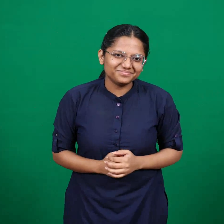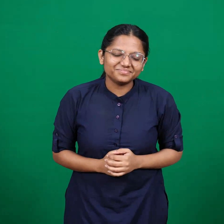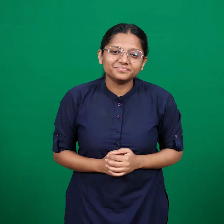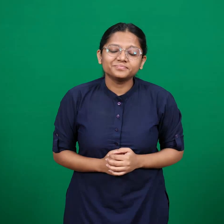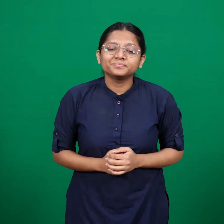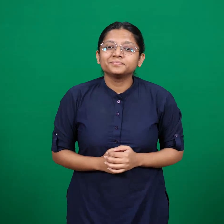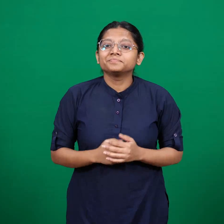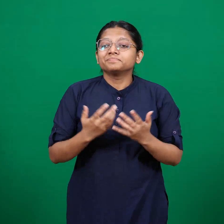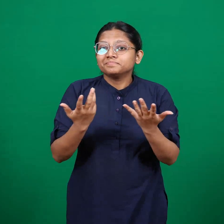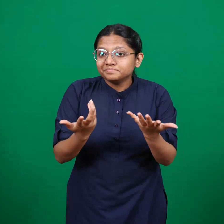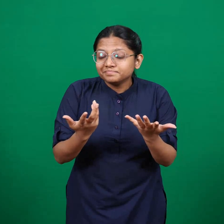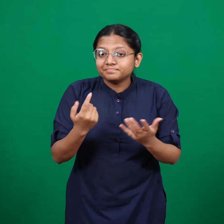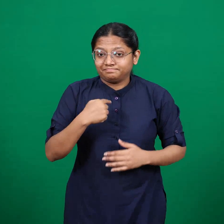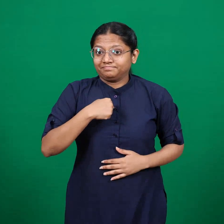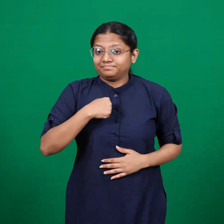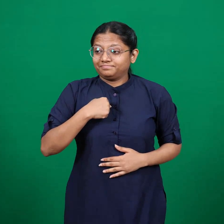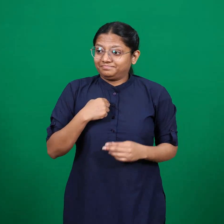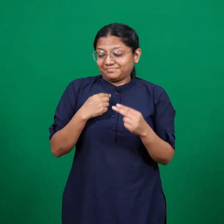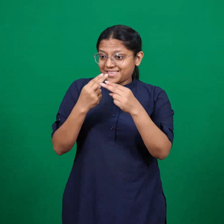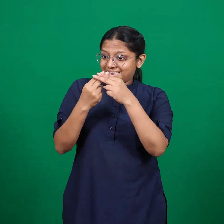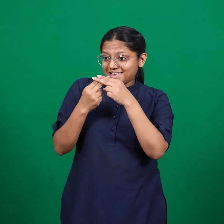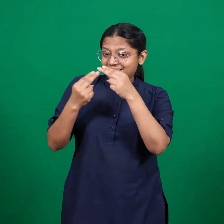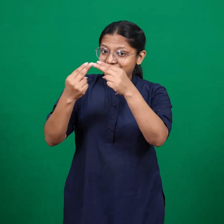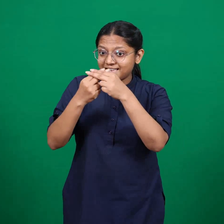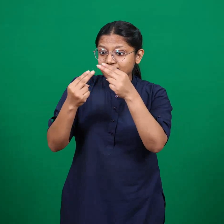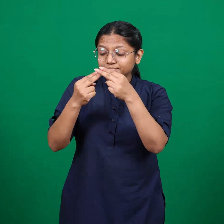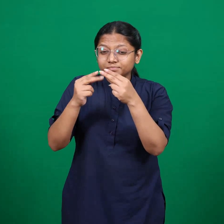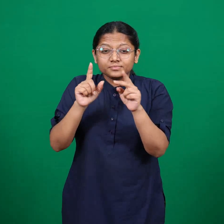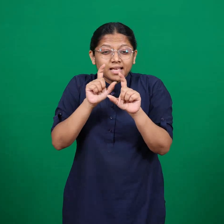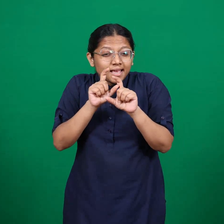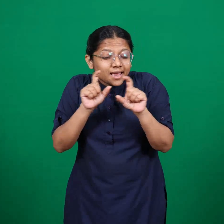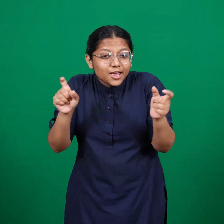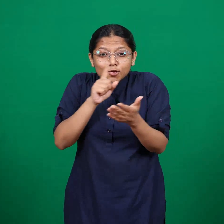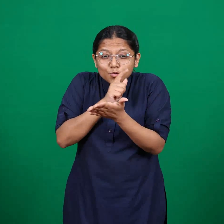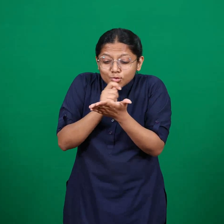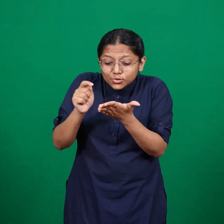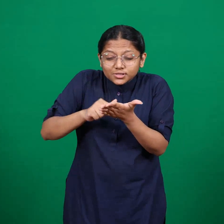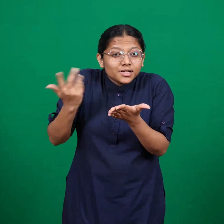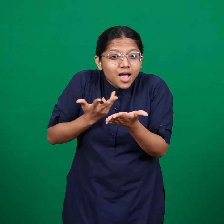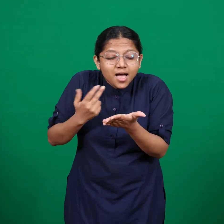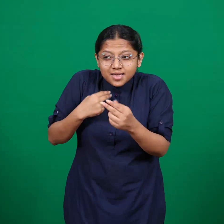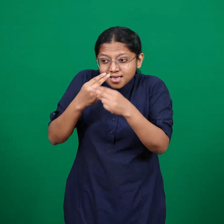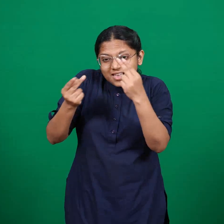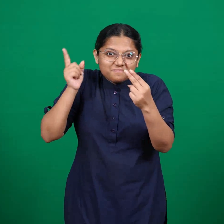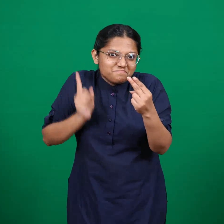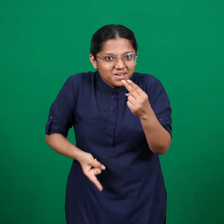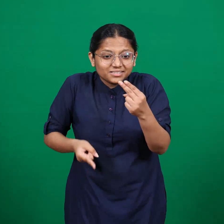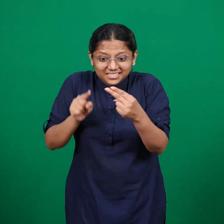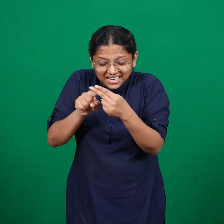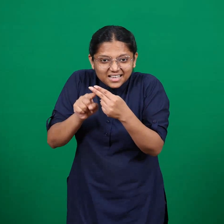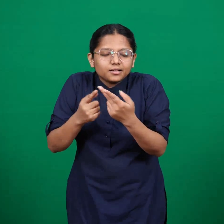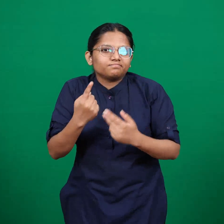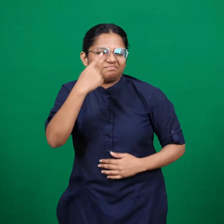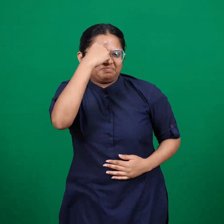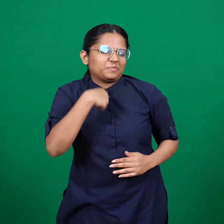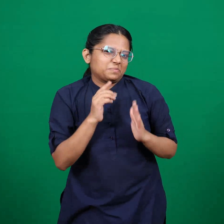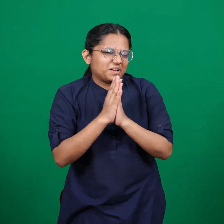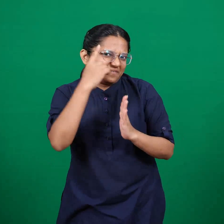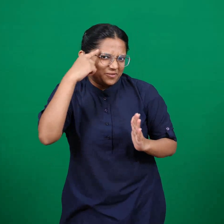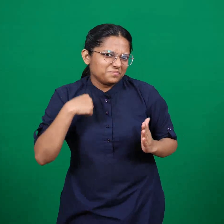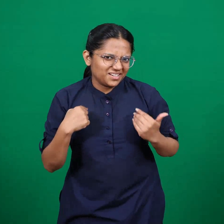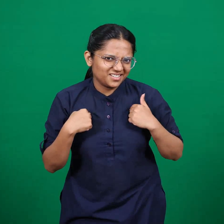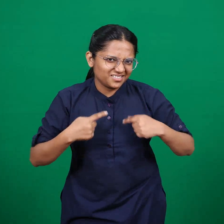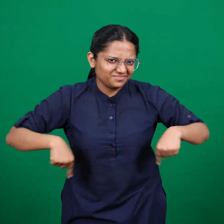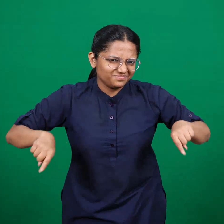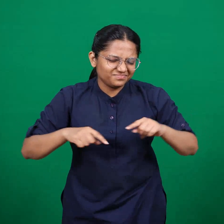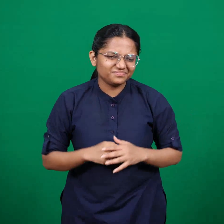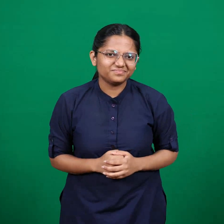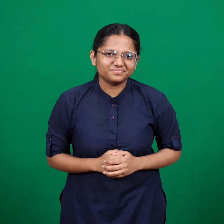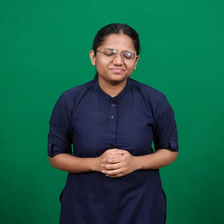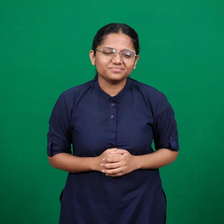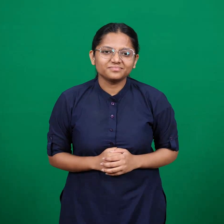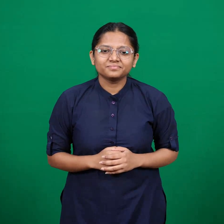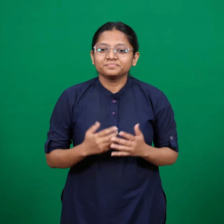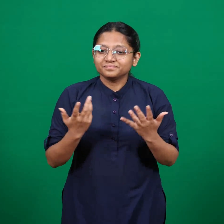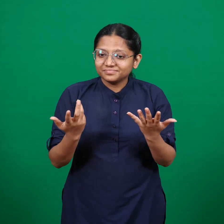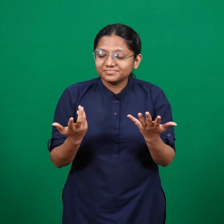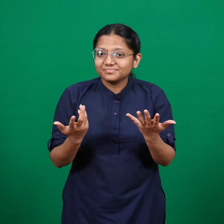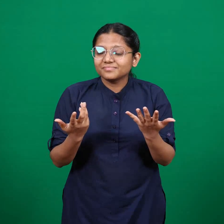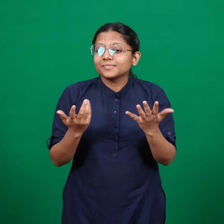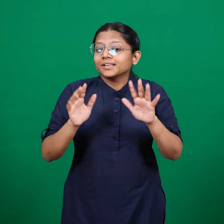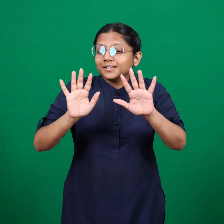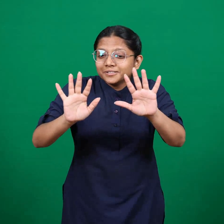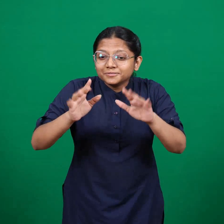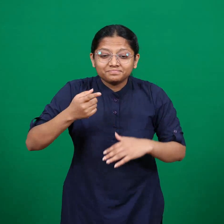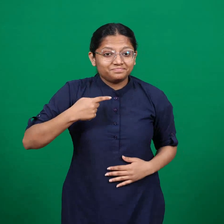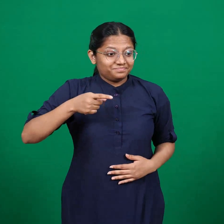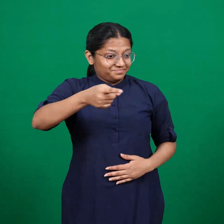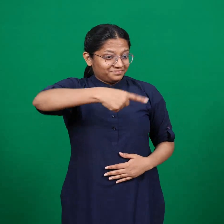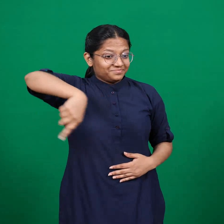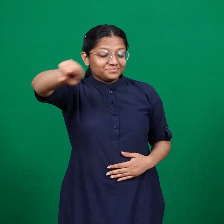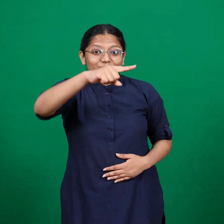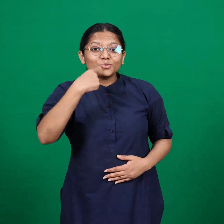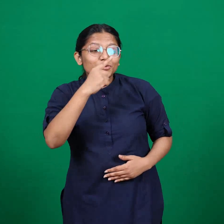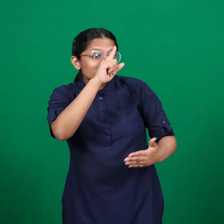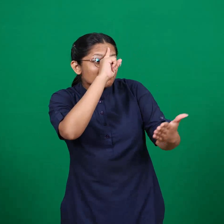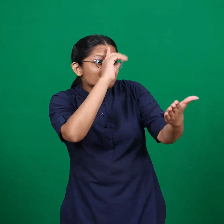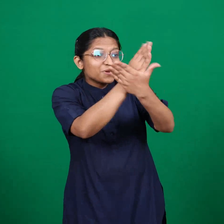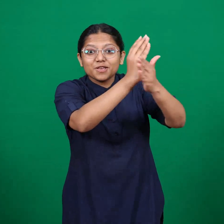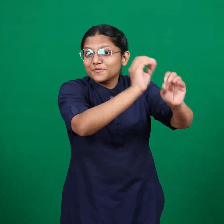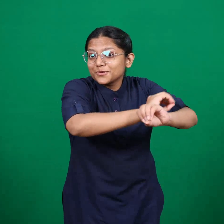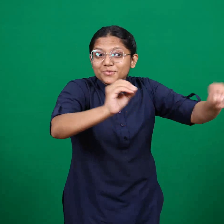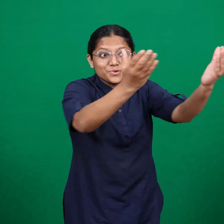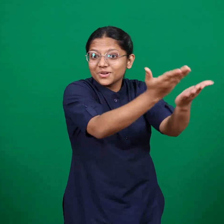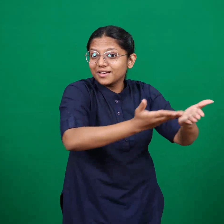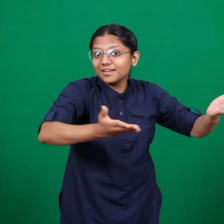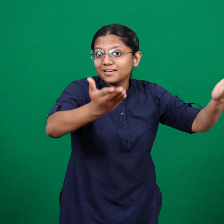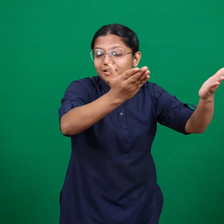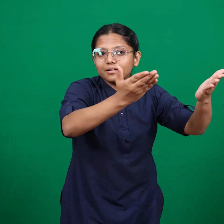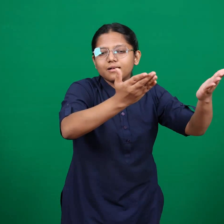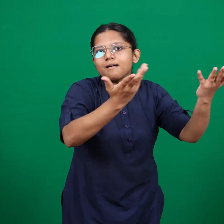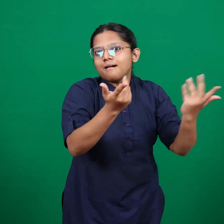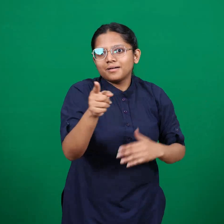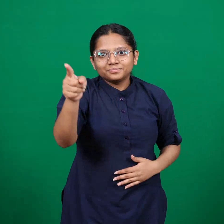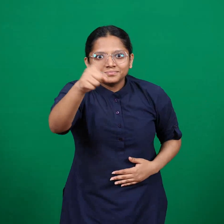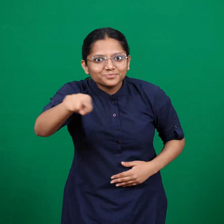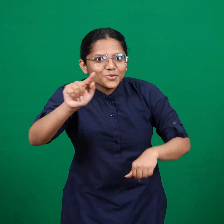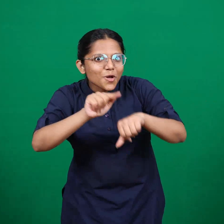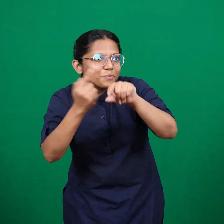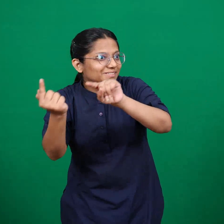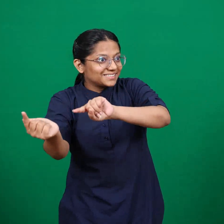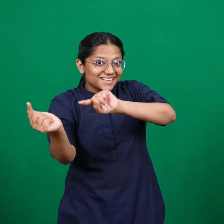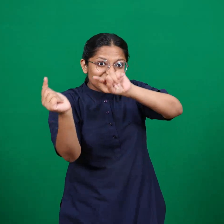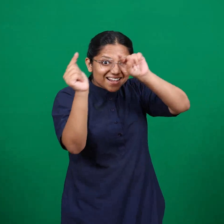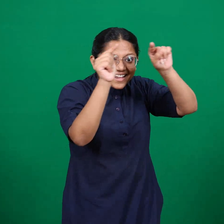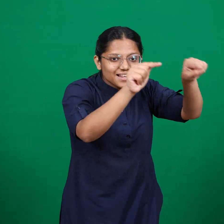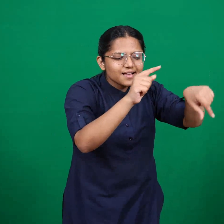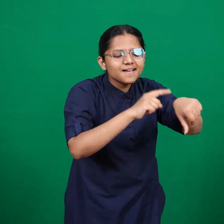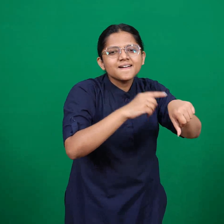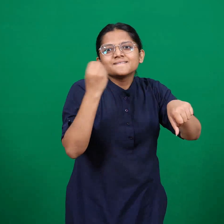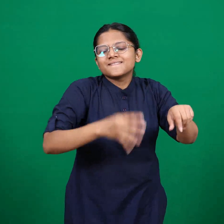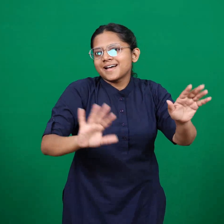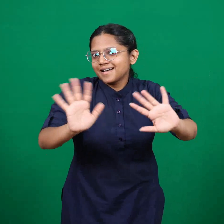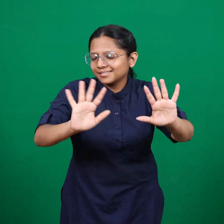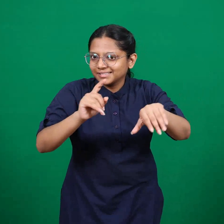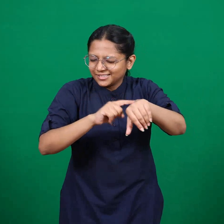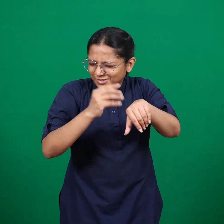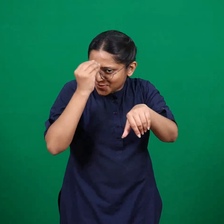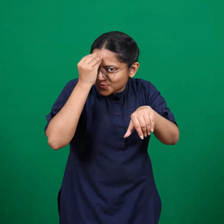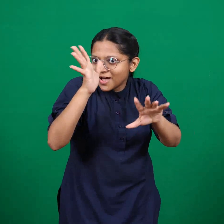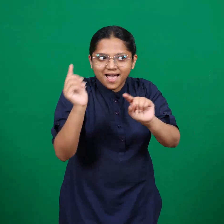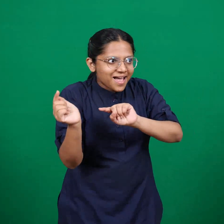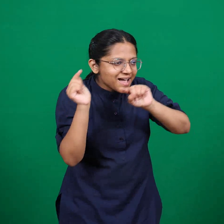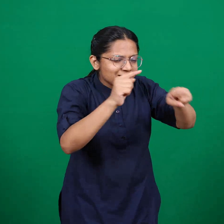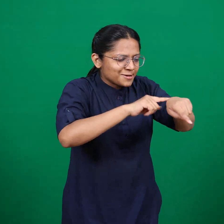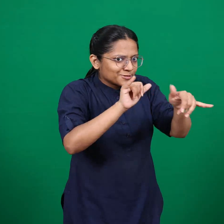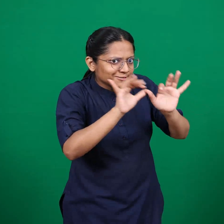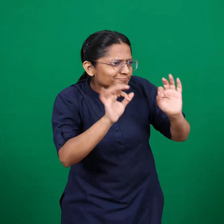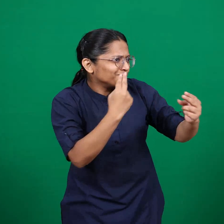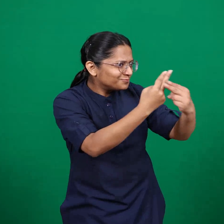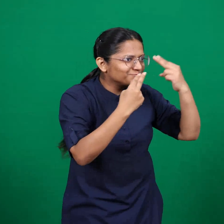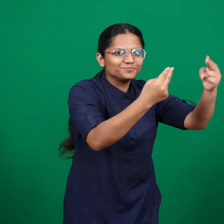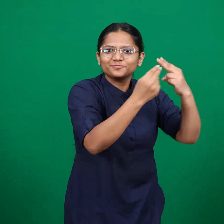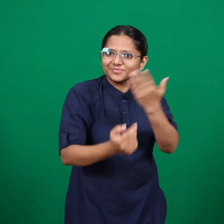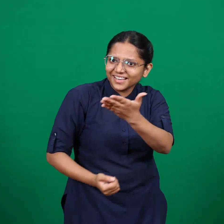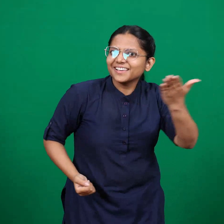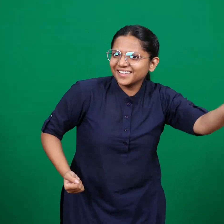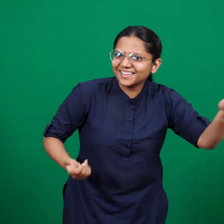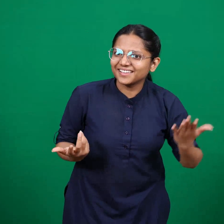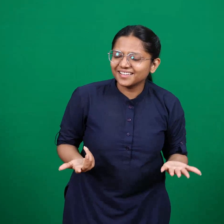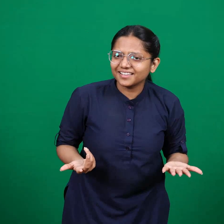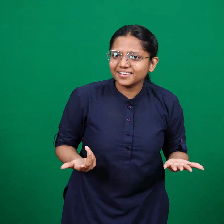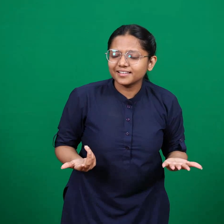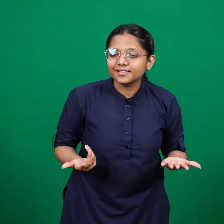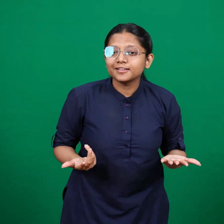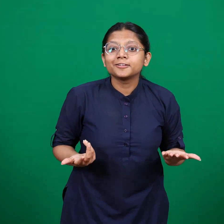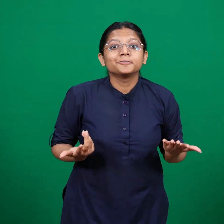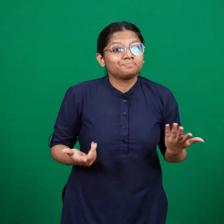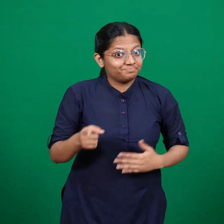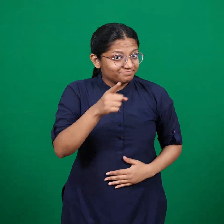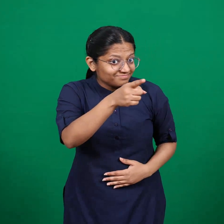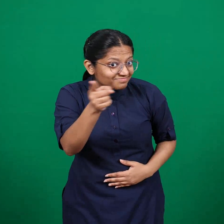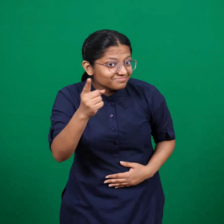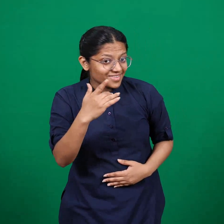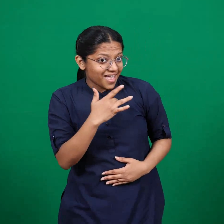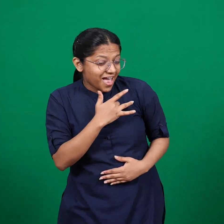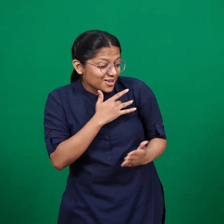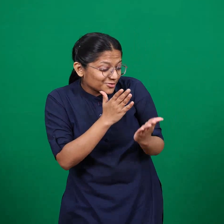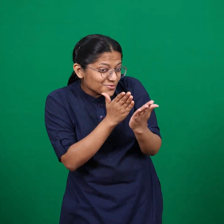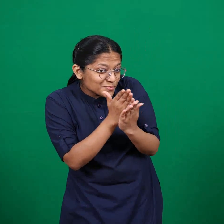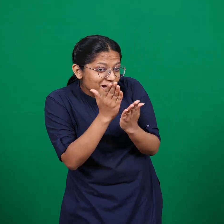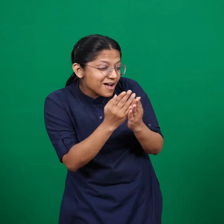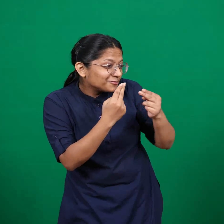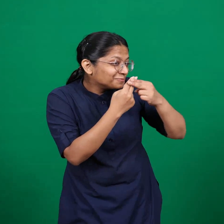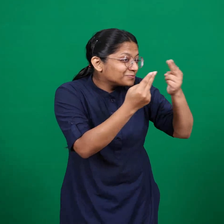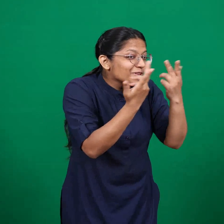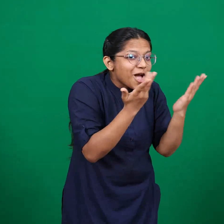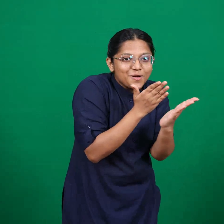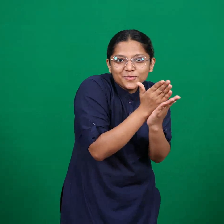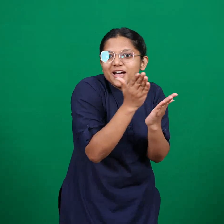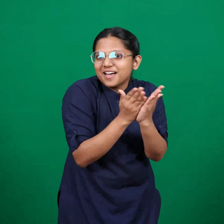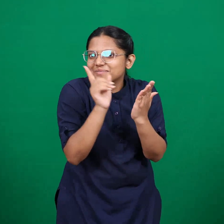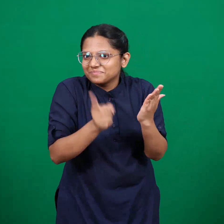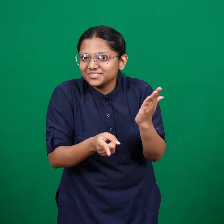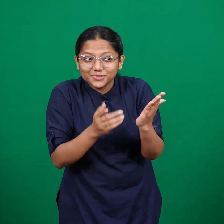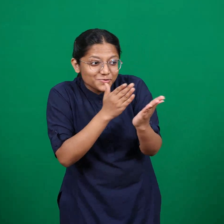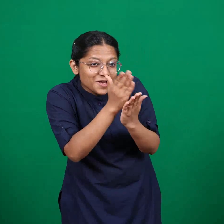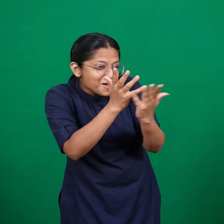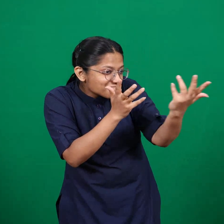Pray that I may declare it clearly, as I should. Act wisely toward outsiders, redeeming the time.